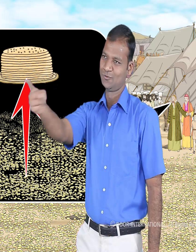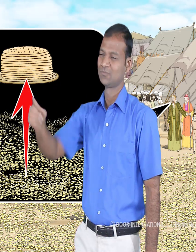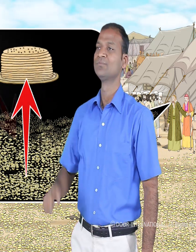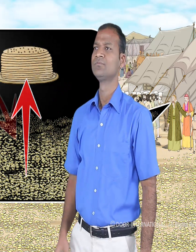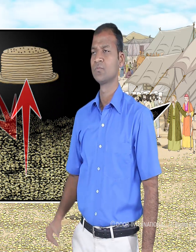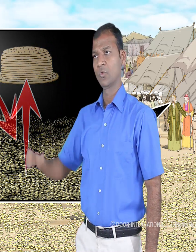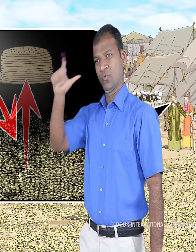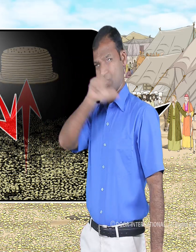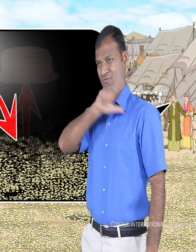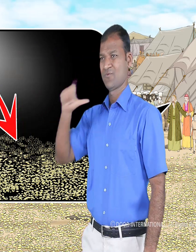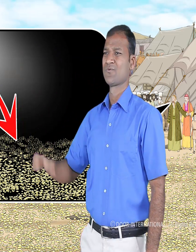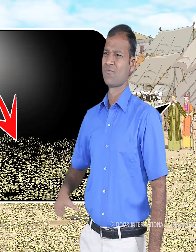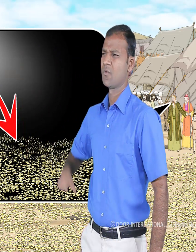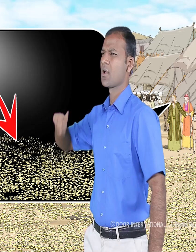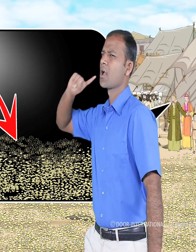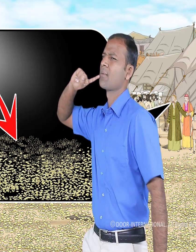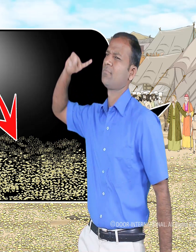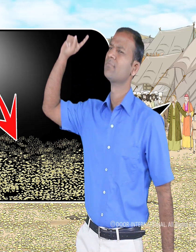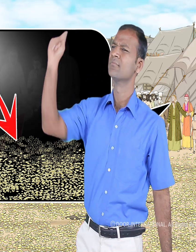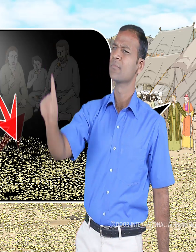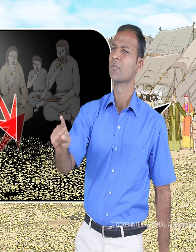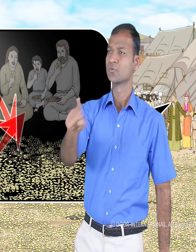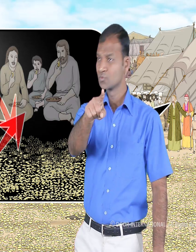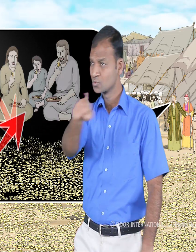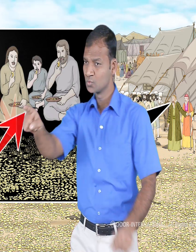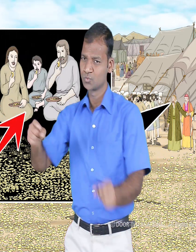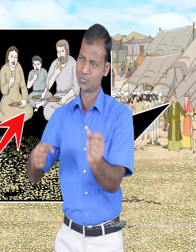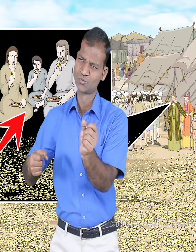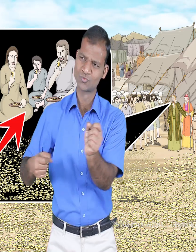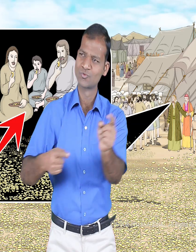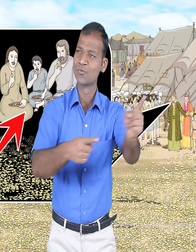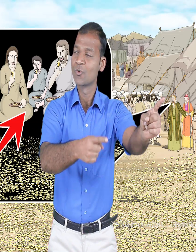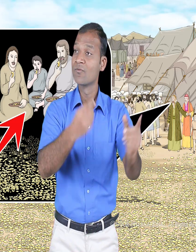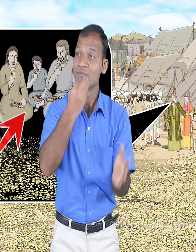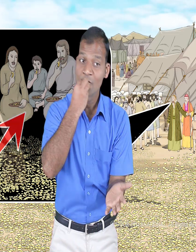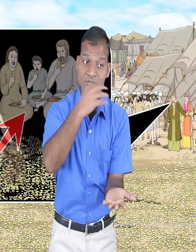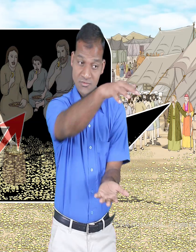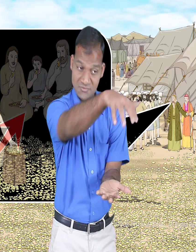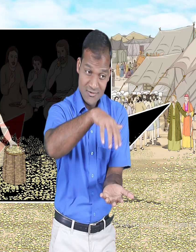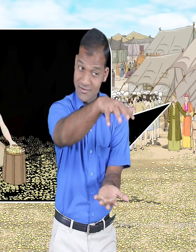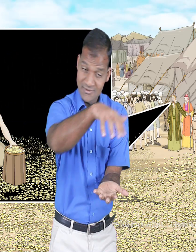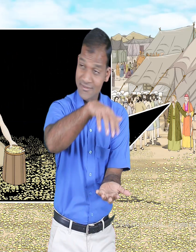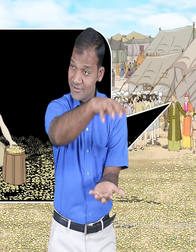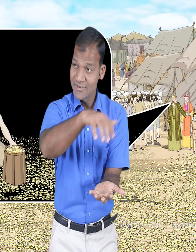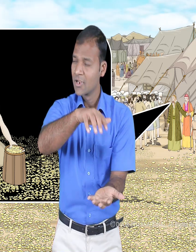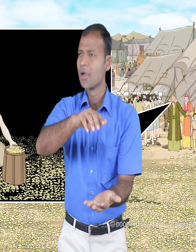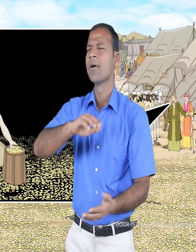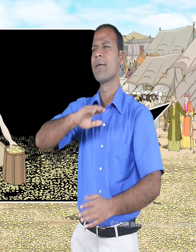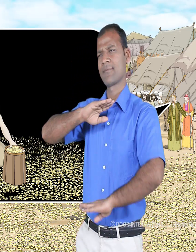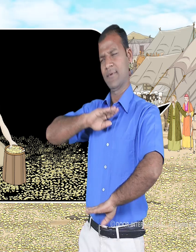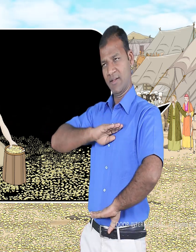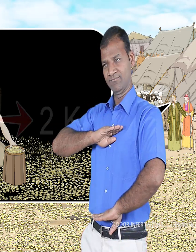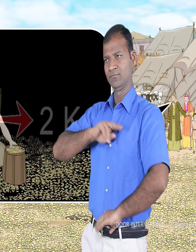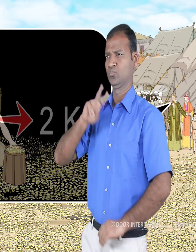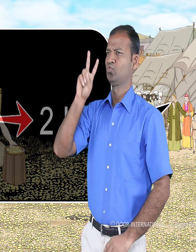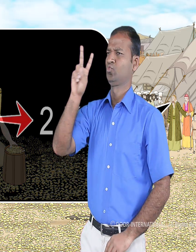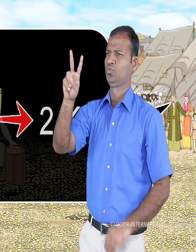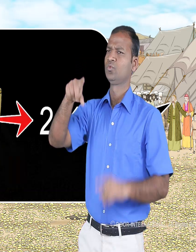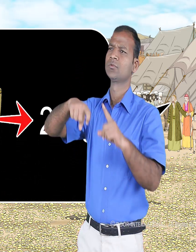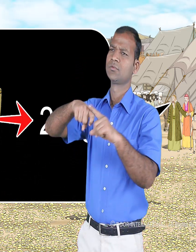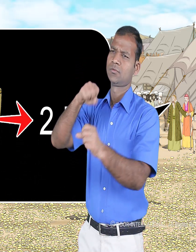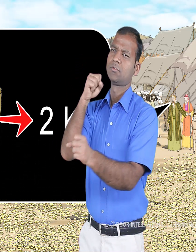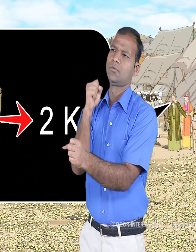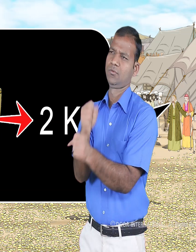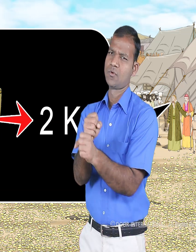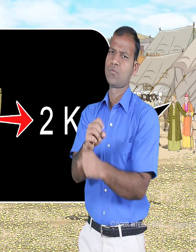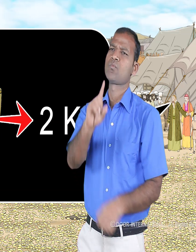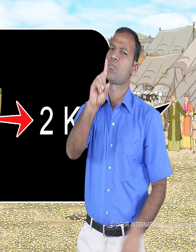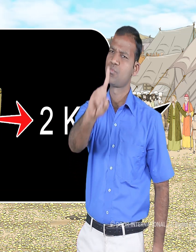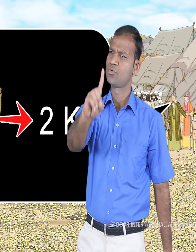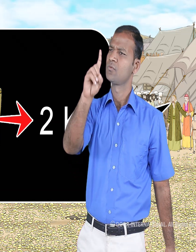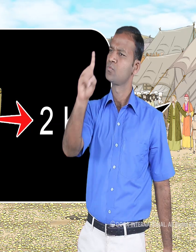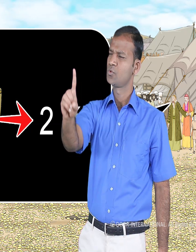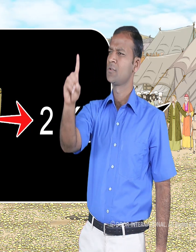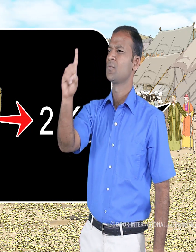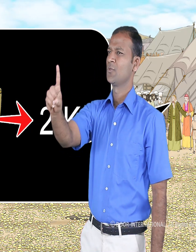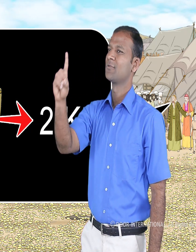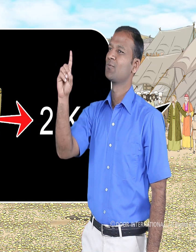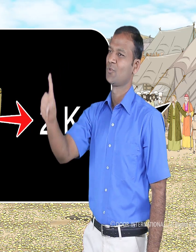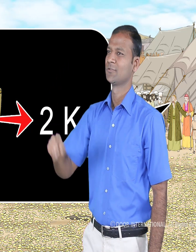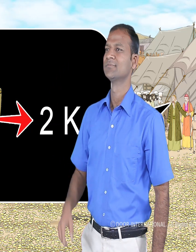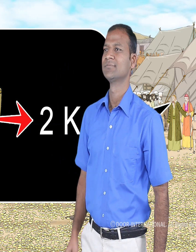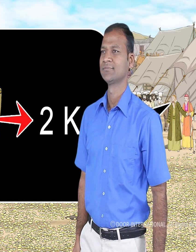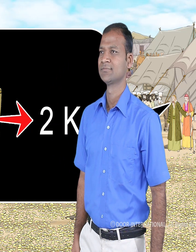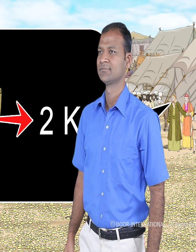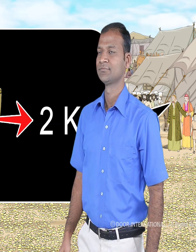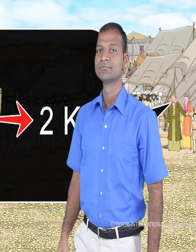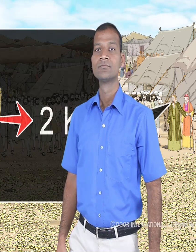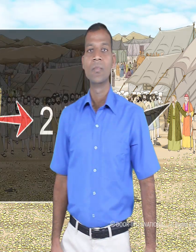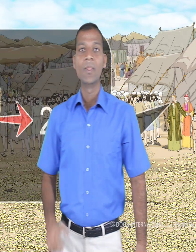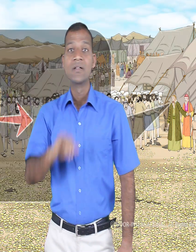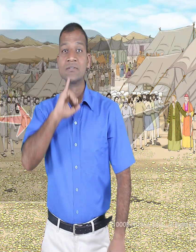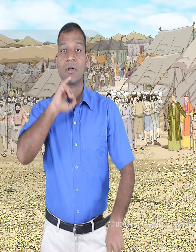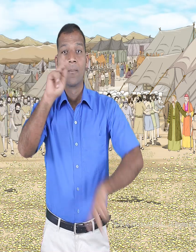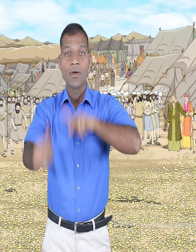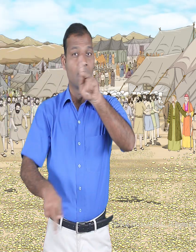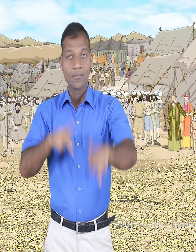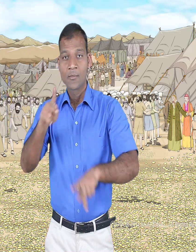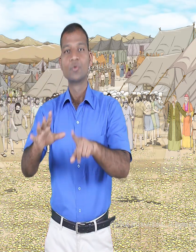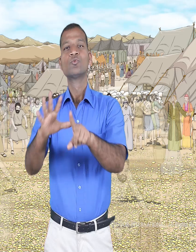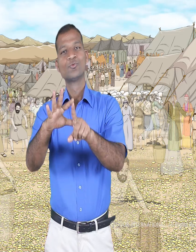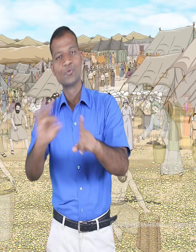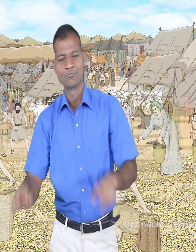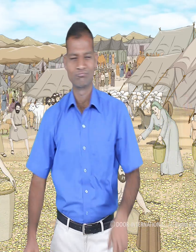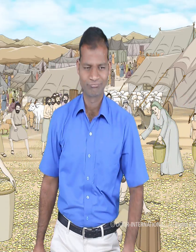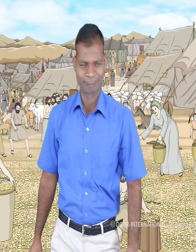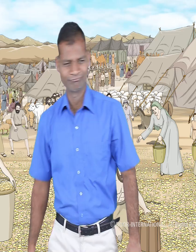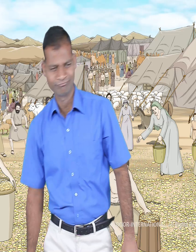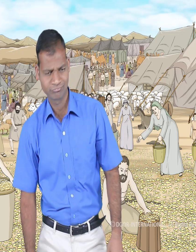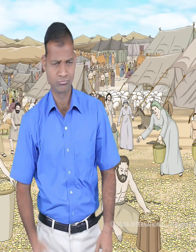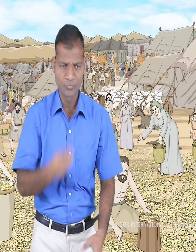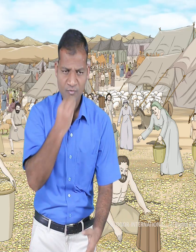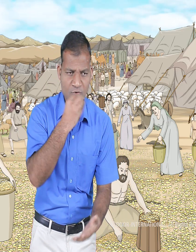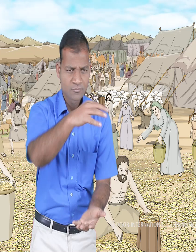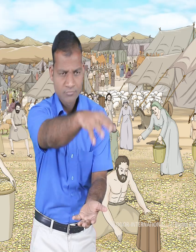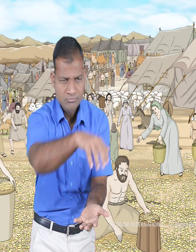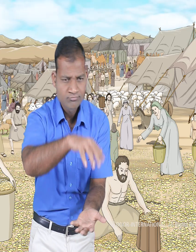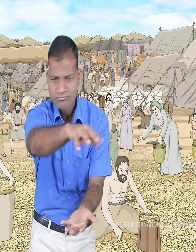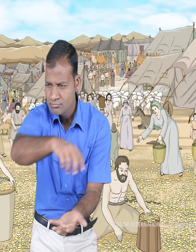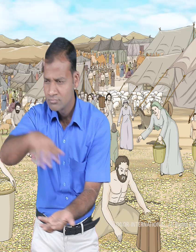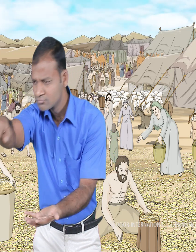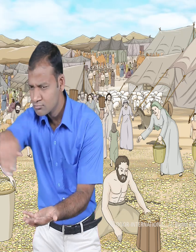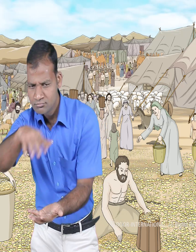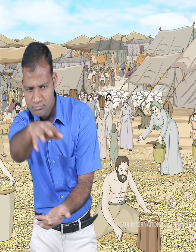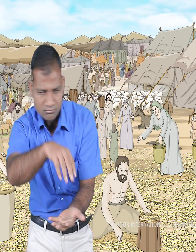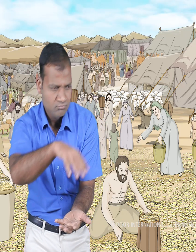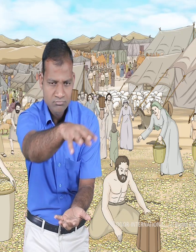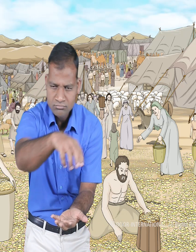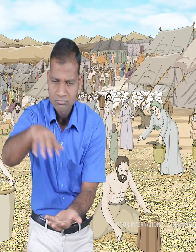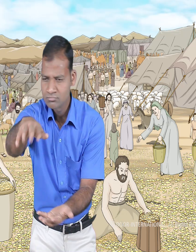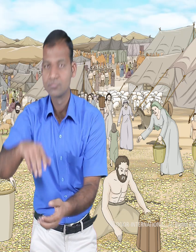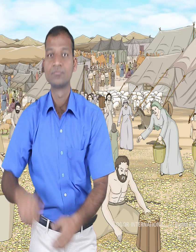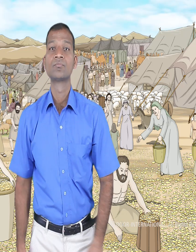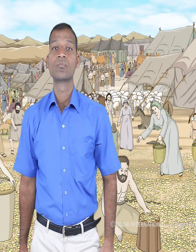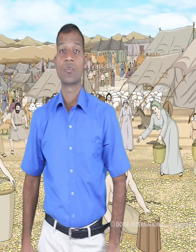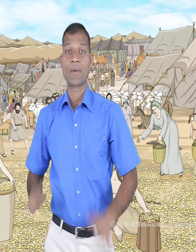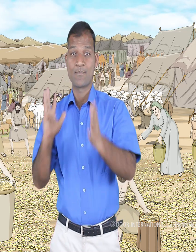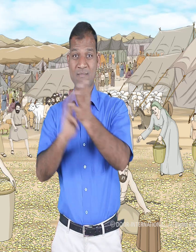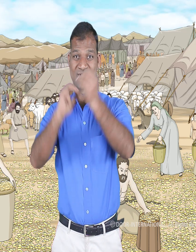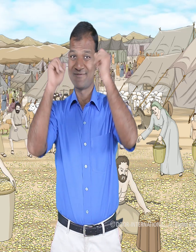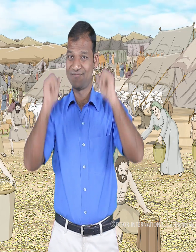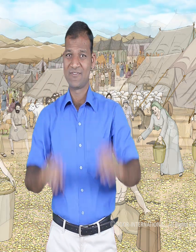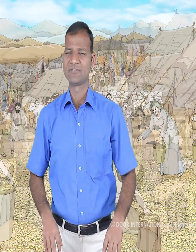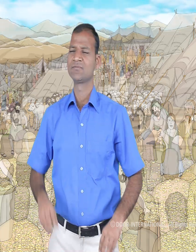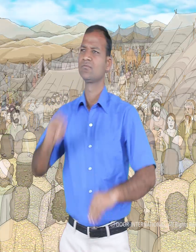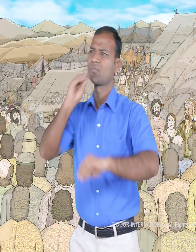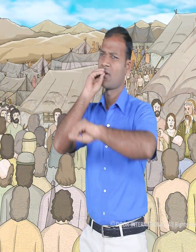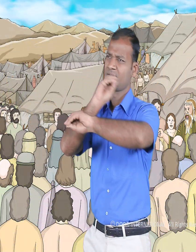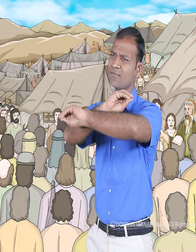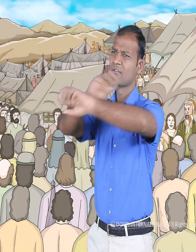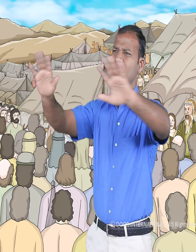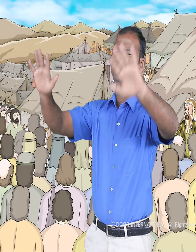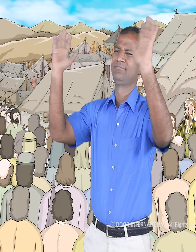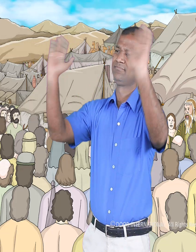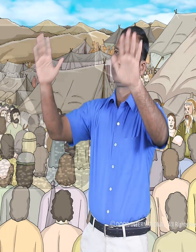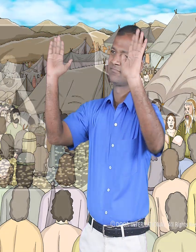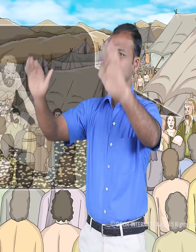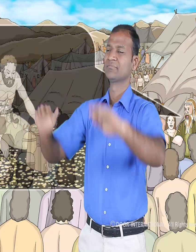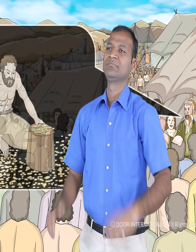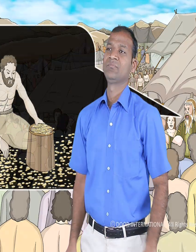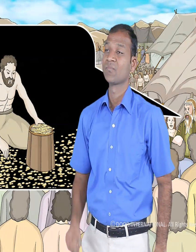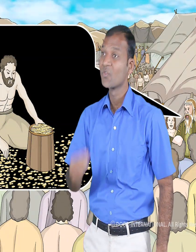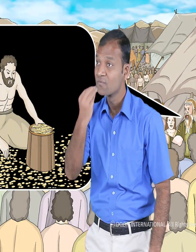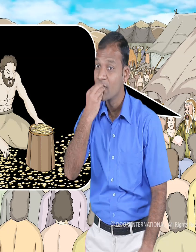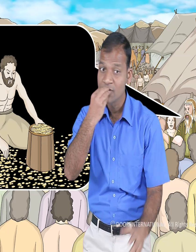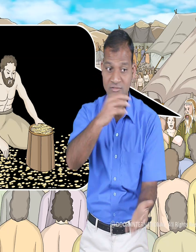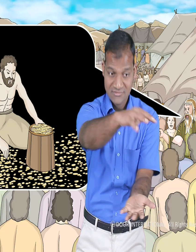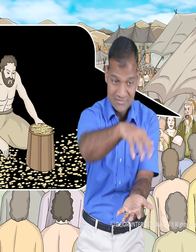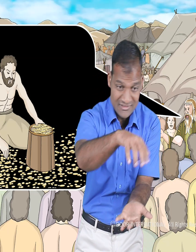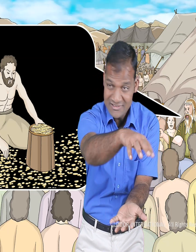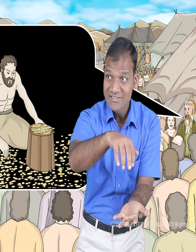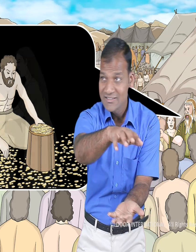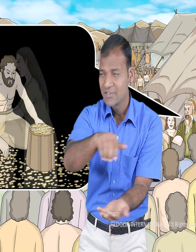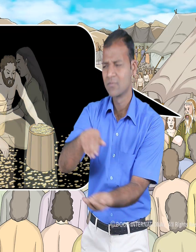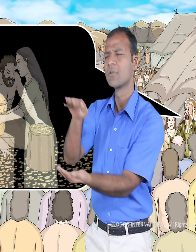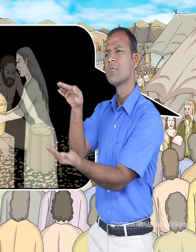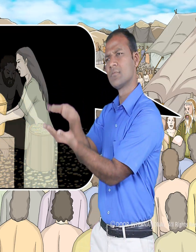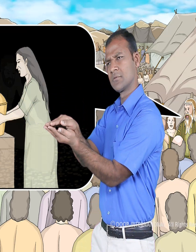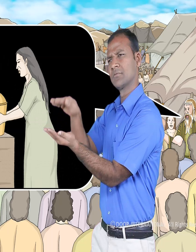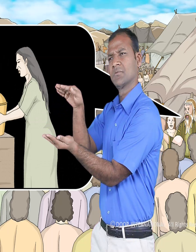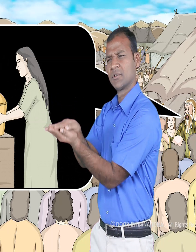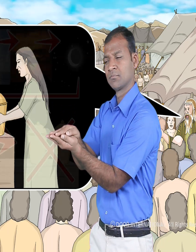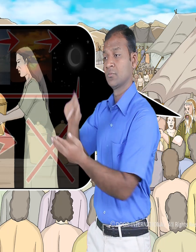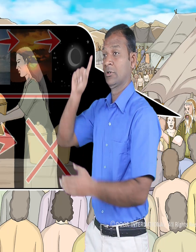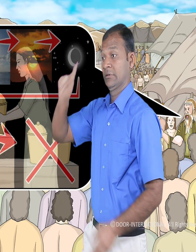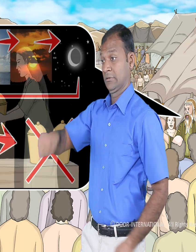This is what the LORD has commanded: ‘Each one is to gather as much as he needs. You may take an omer for each person in your tent.’” So the Israelites did this. Some gathered more, and some less. When they measured it by the omer, he who gathered much had no excess, and he who gathered little had no shortfall. Each one gathered as much as he needed to eat.